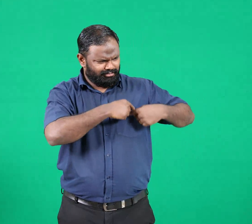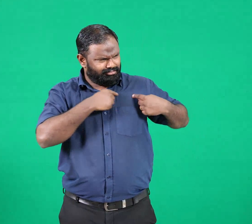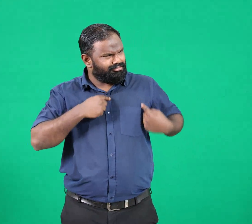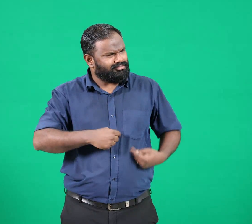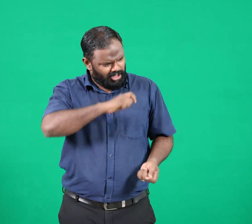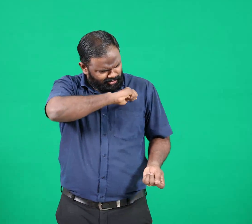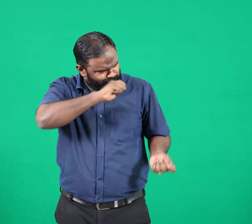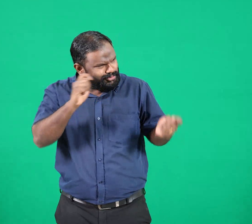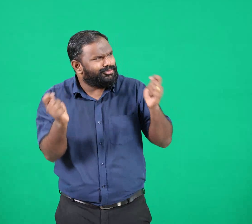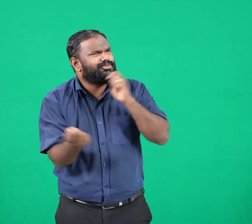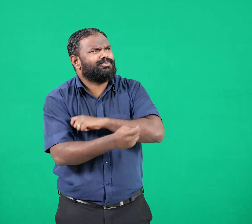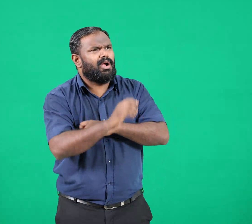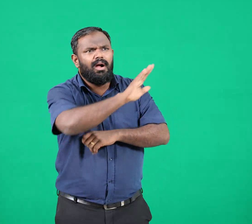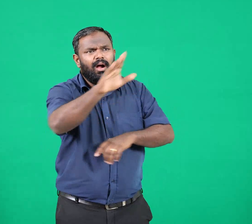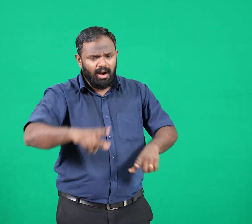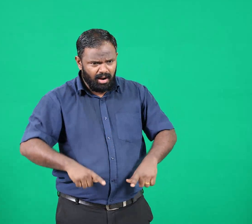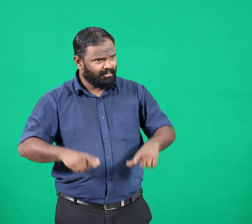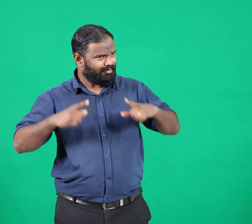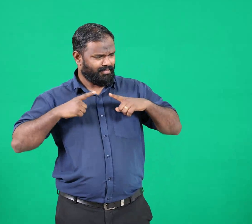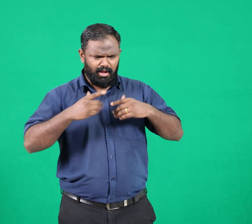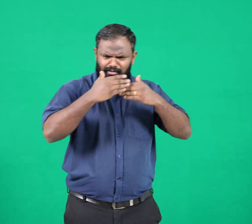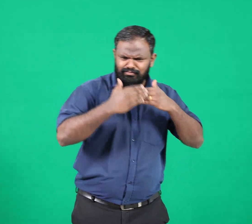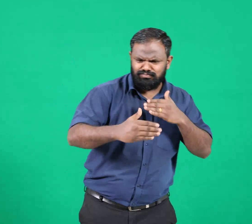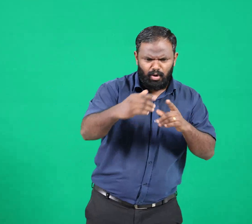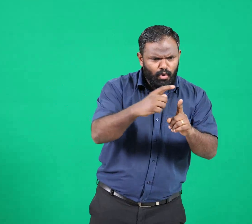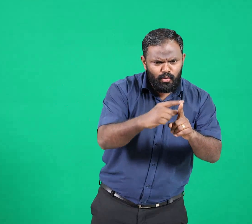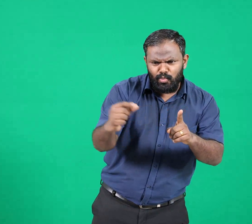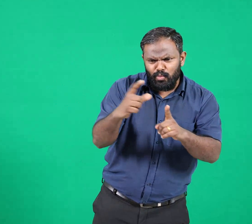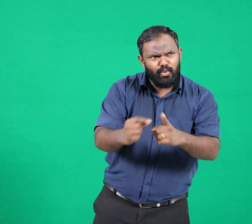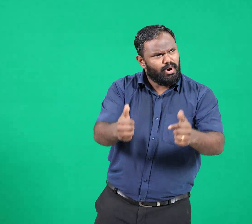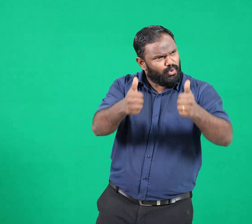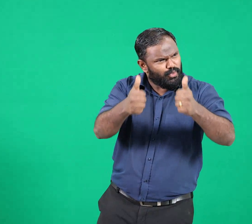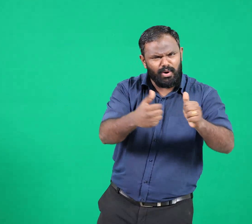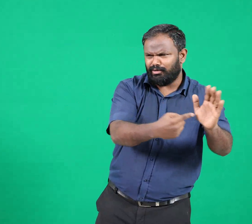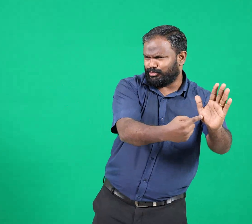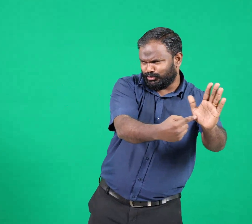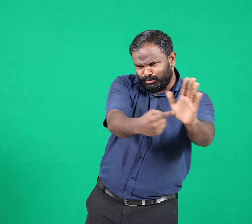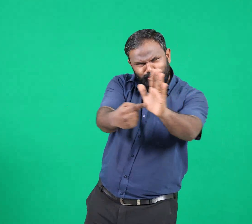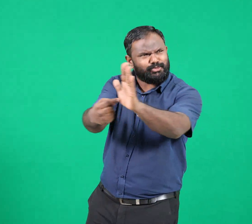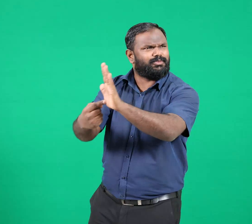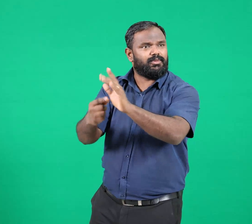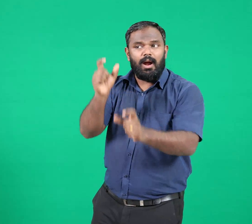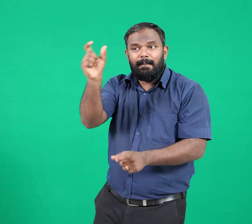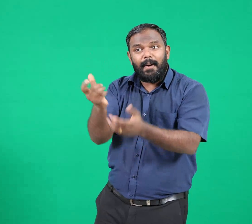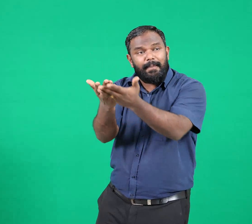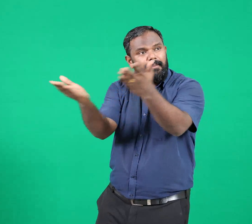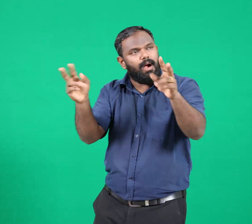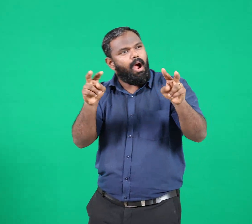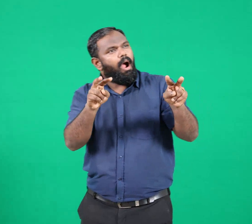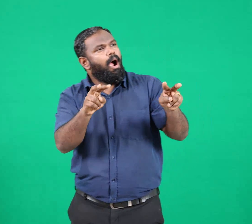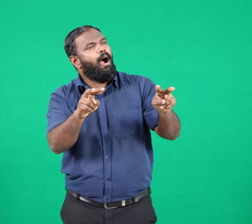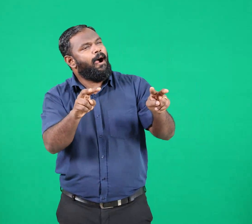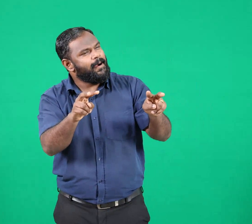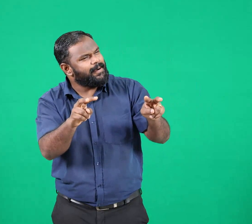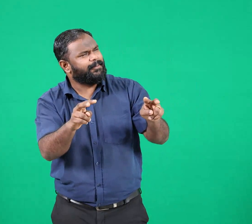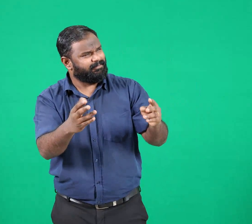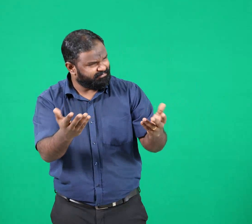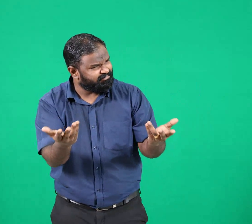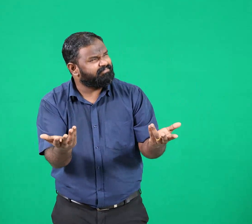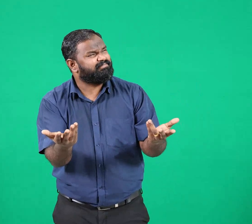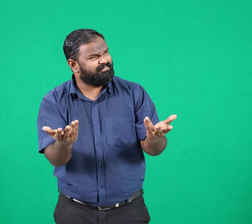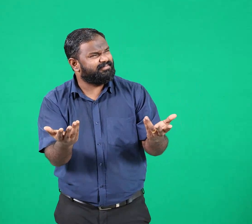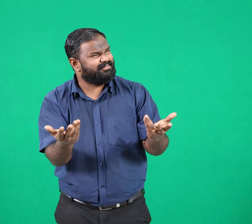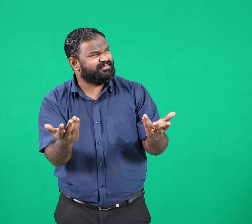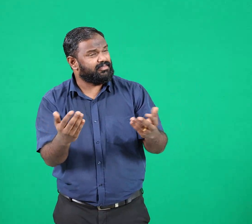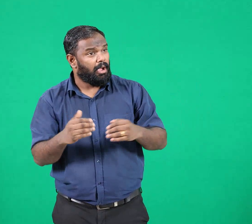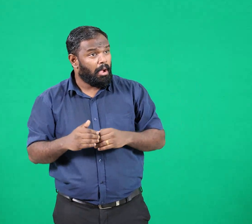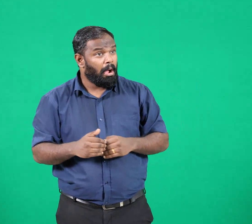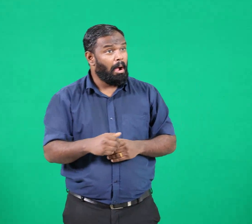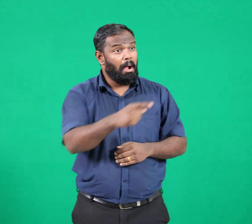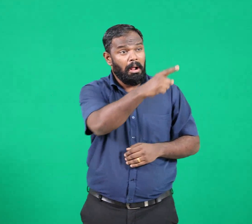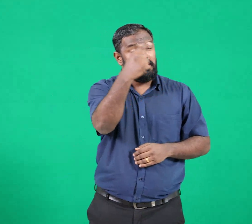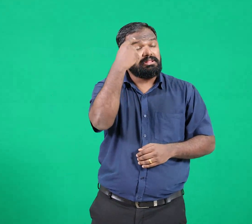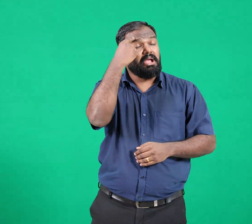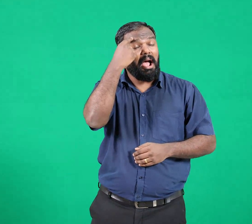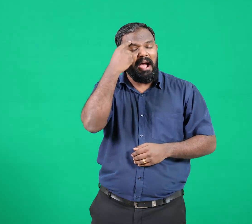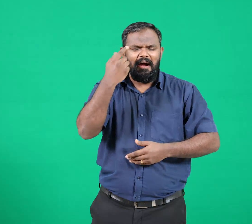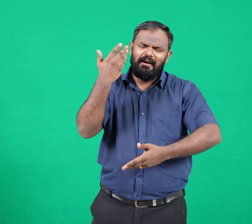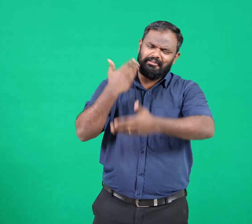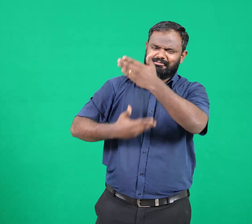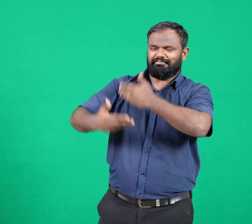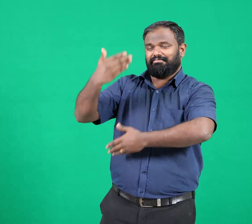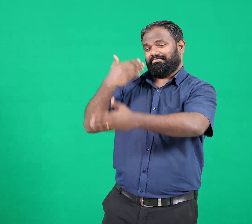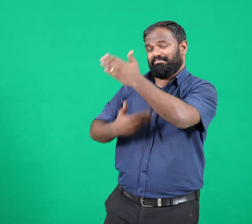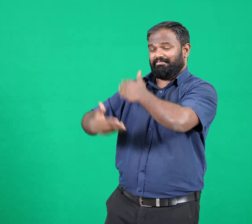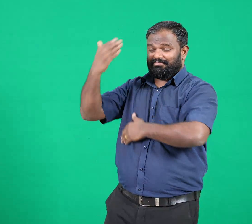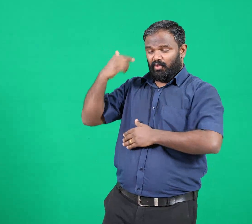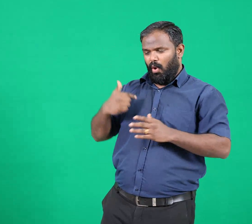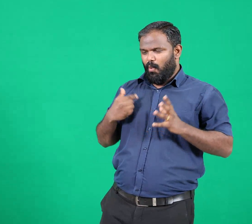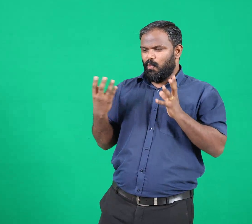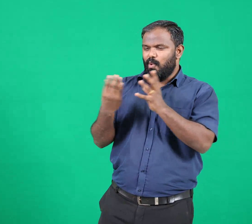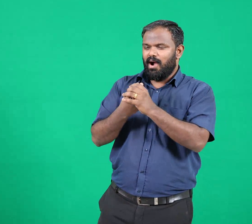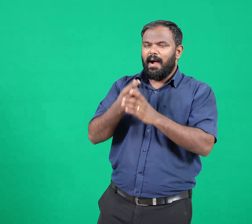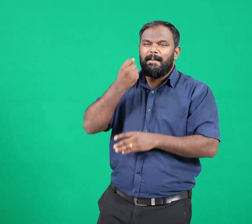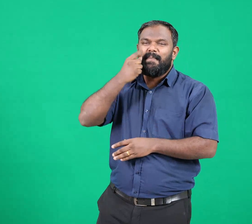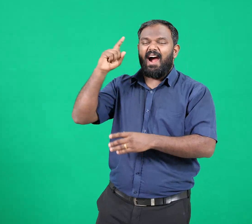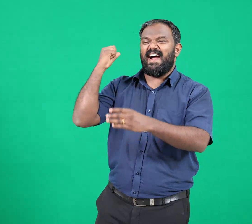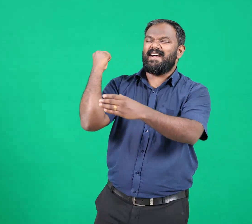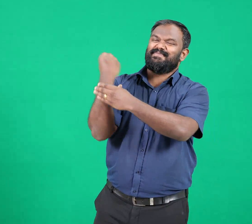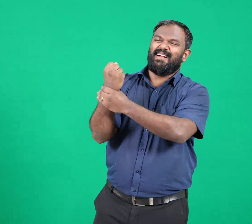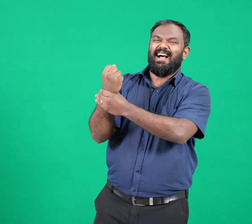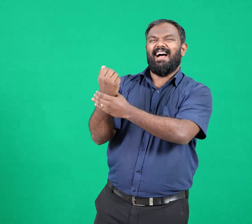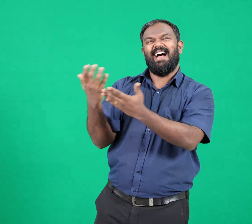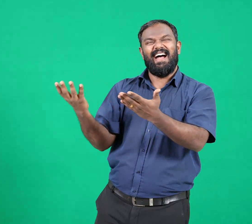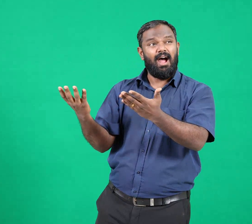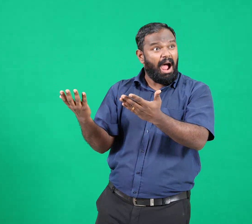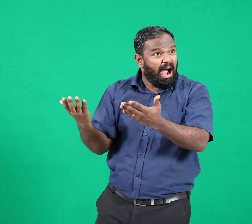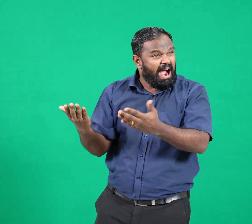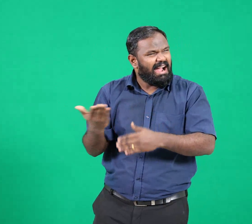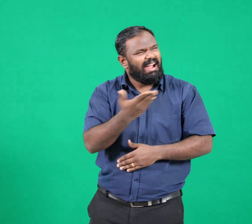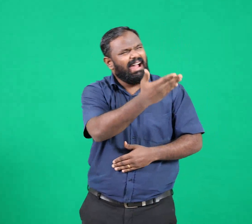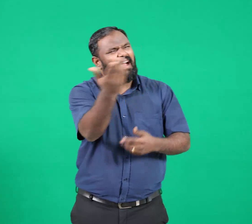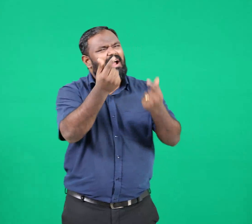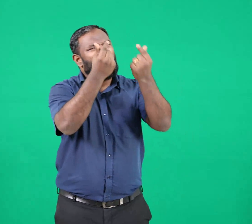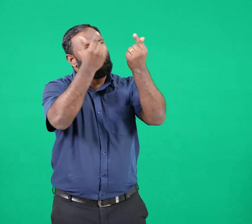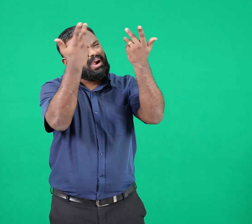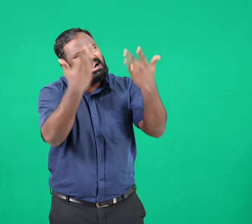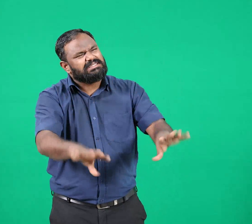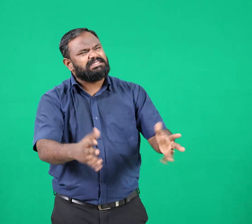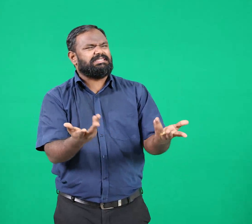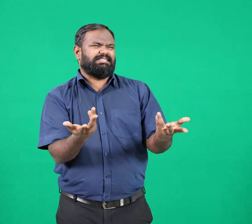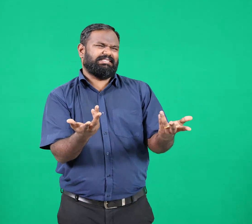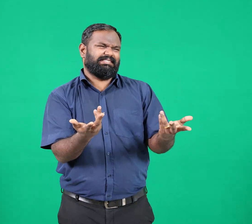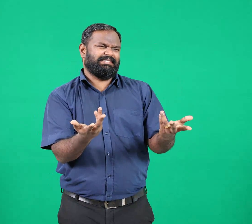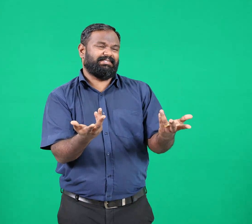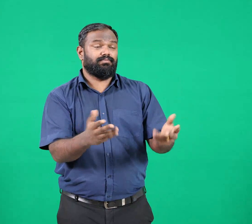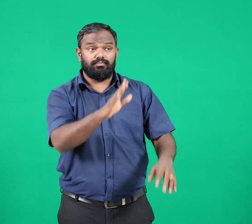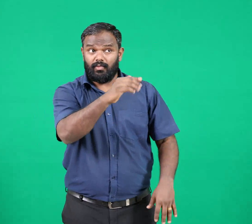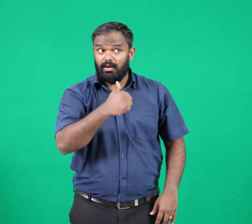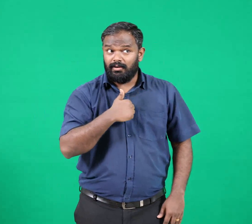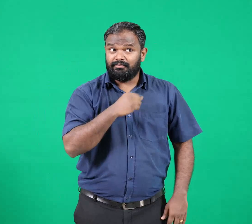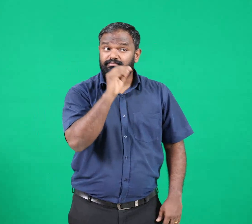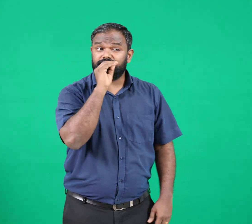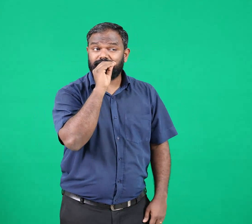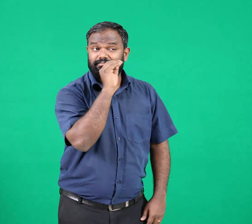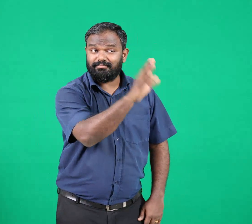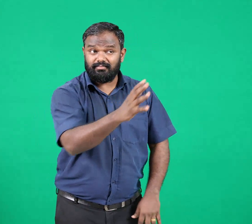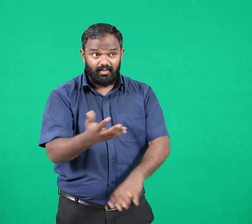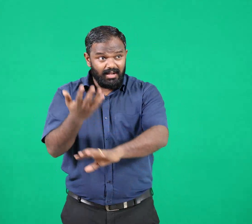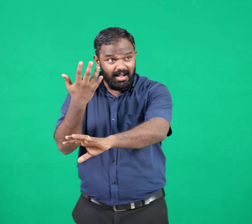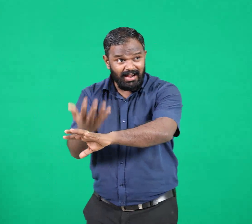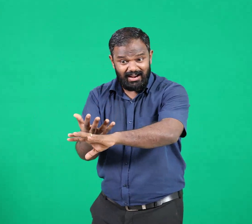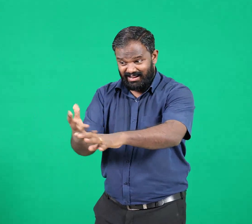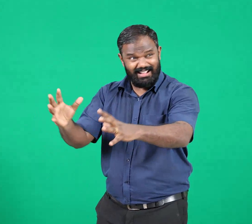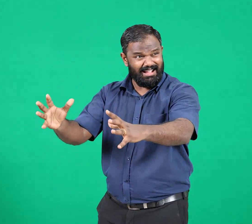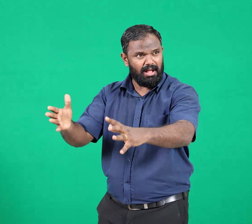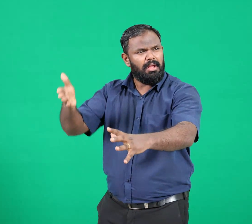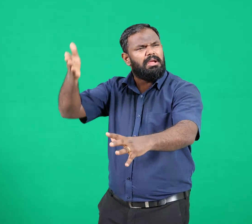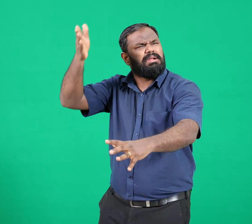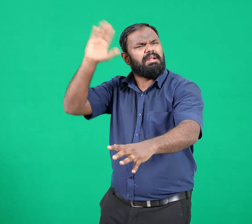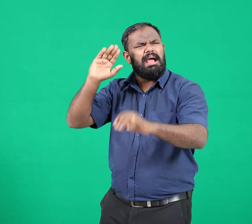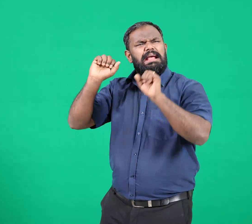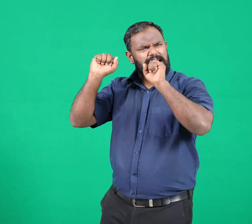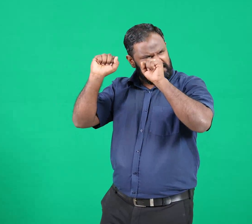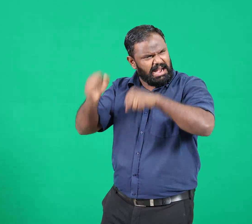And do not presume to say to yourselves, ' We have Abraham as our father.'